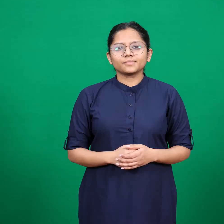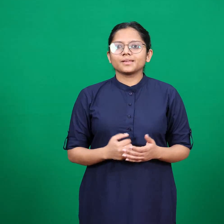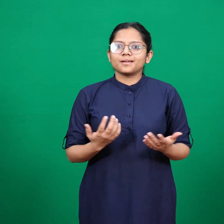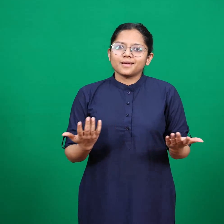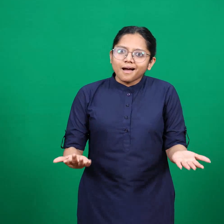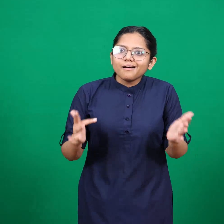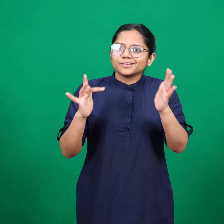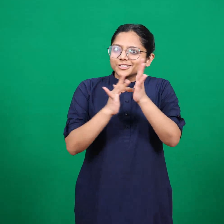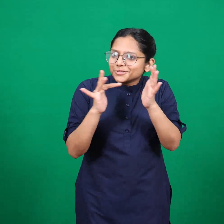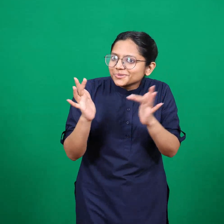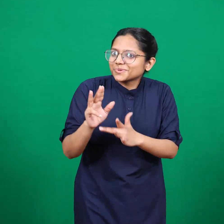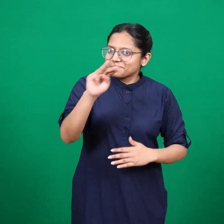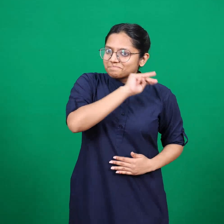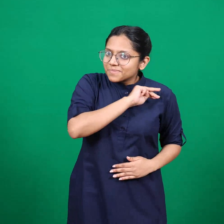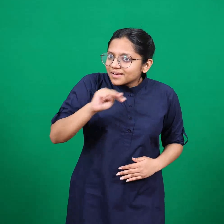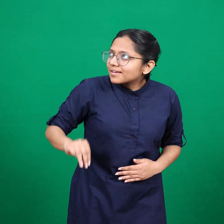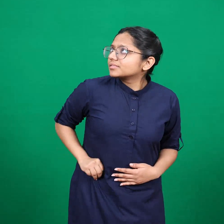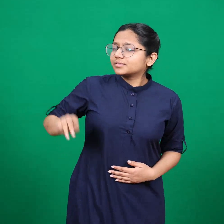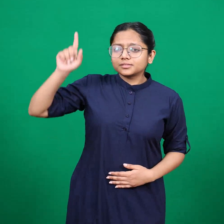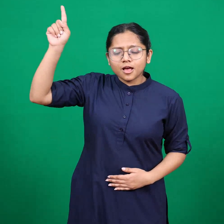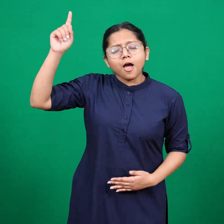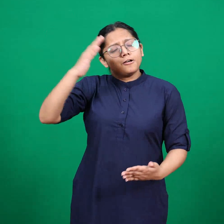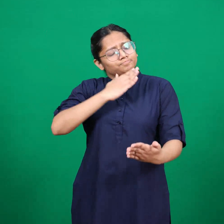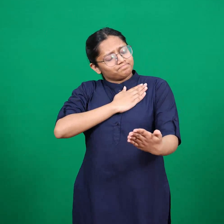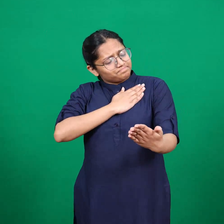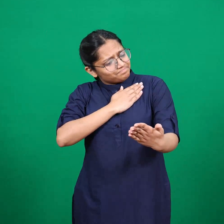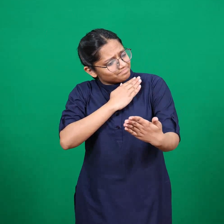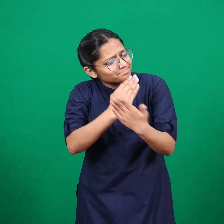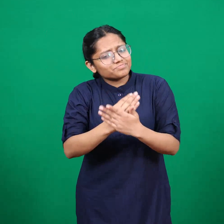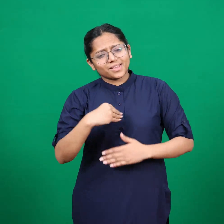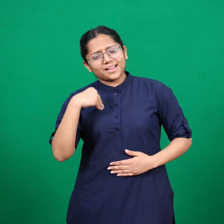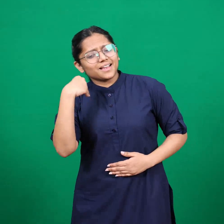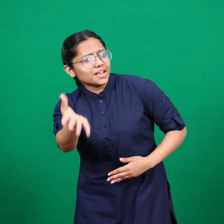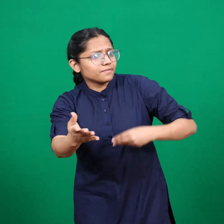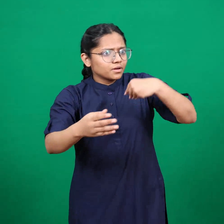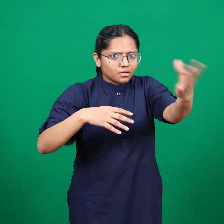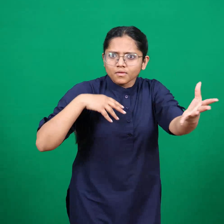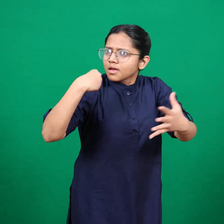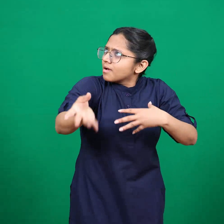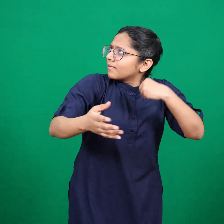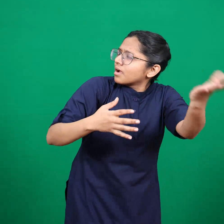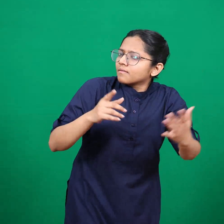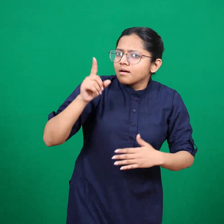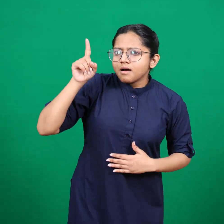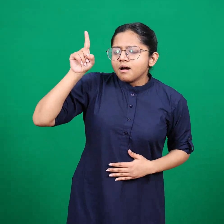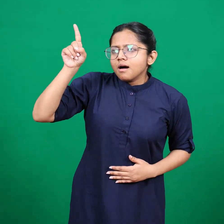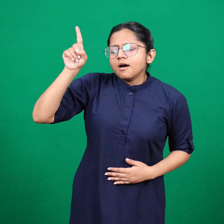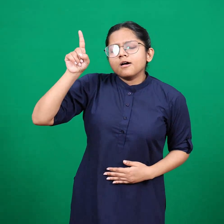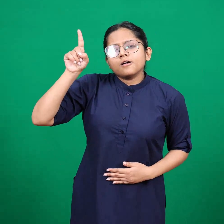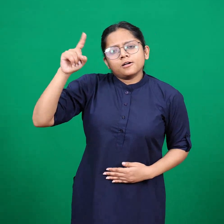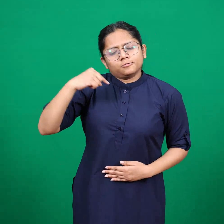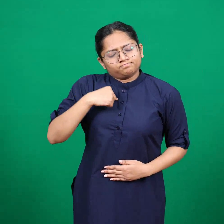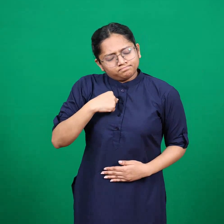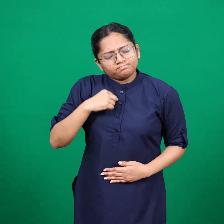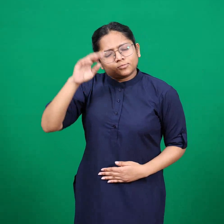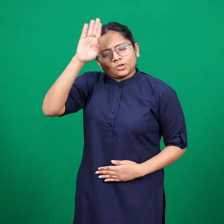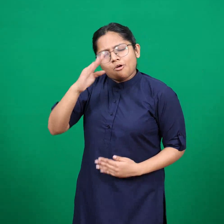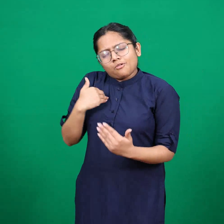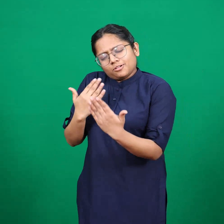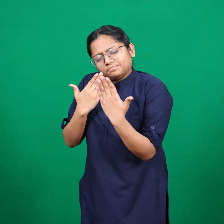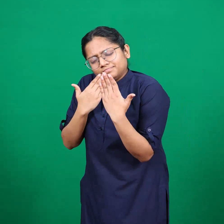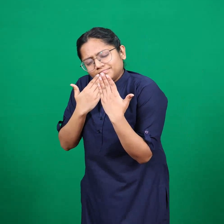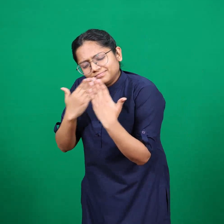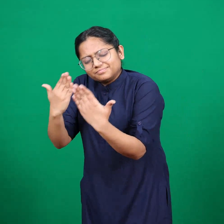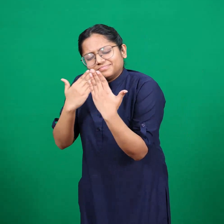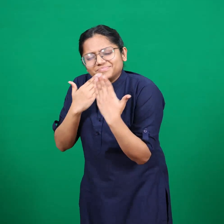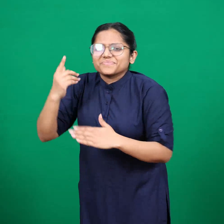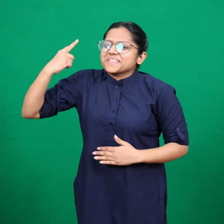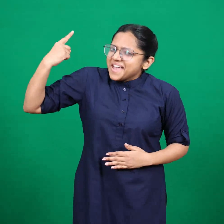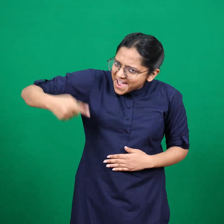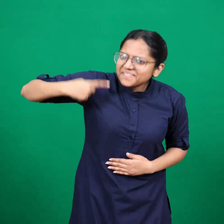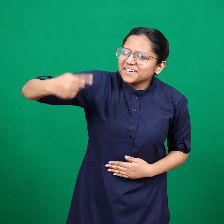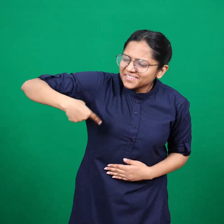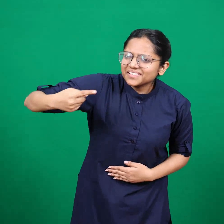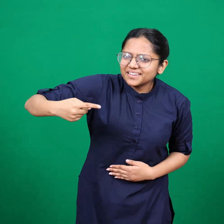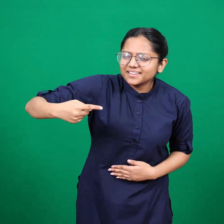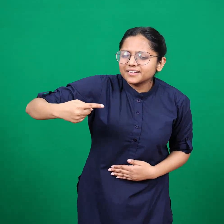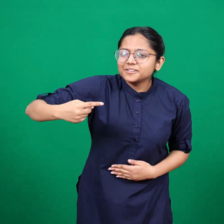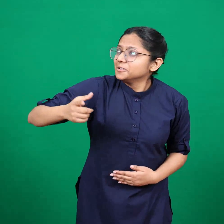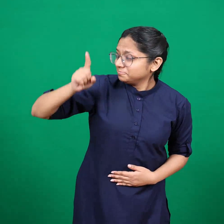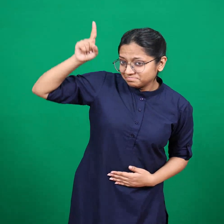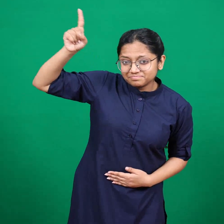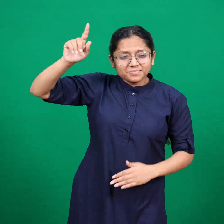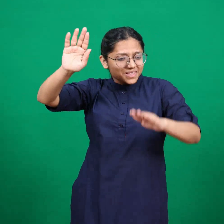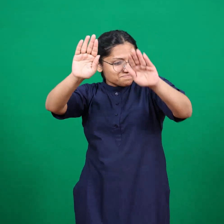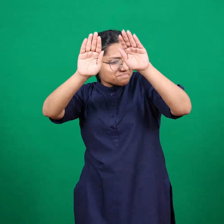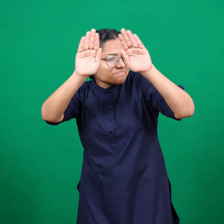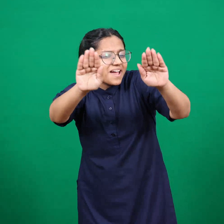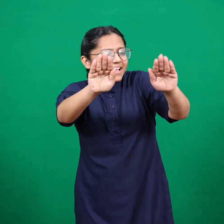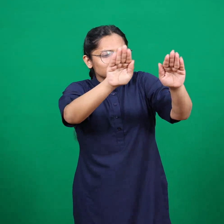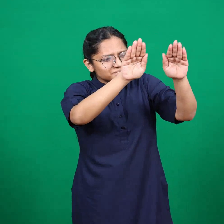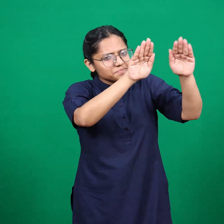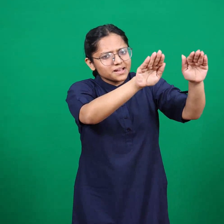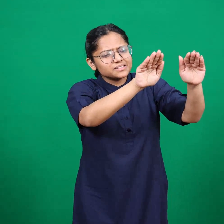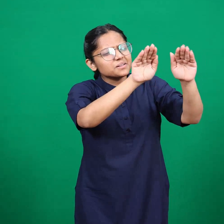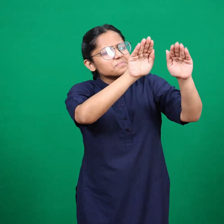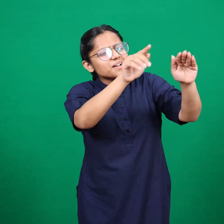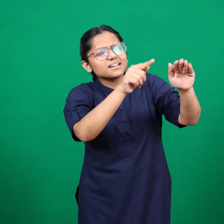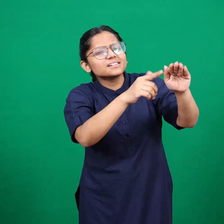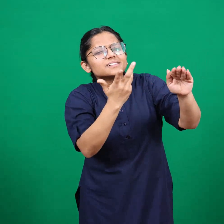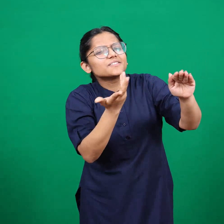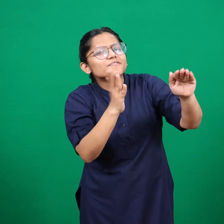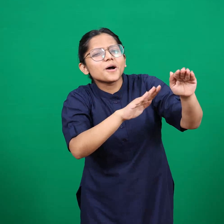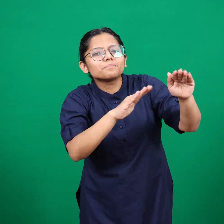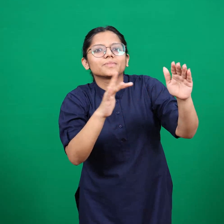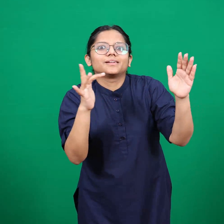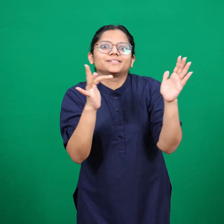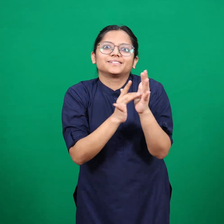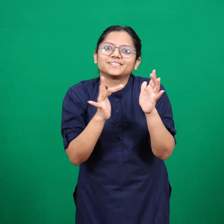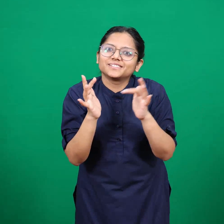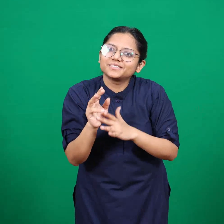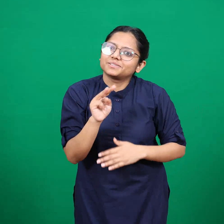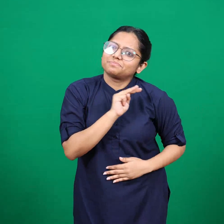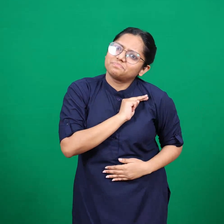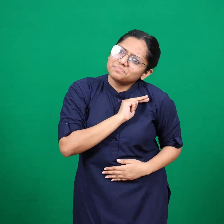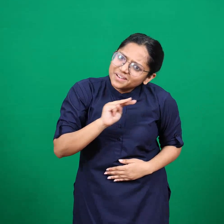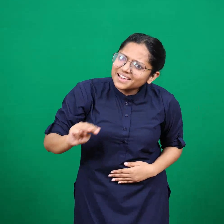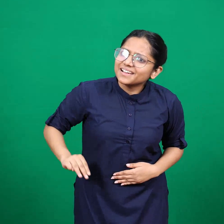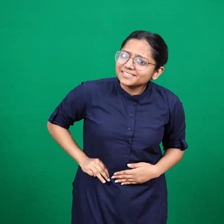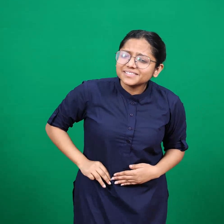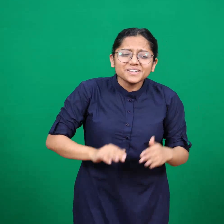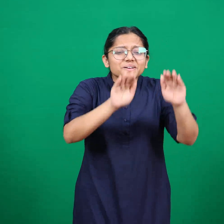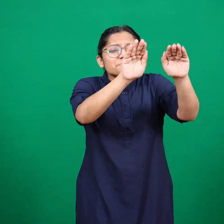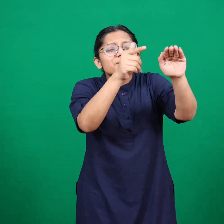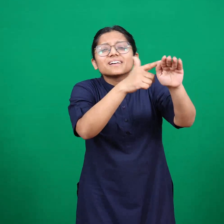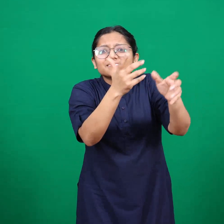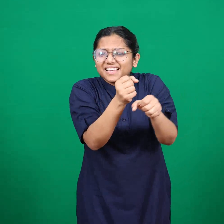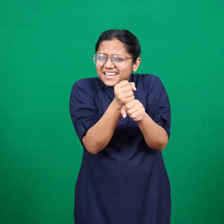I always thank my God for you because of the grace He has given you in Christ Jesus.